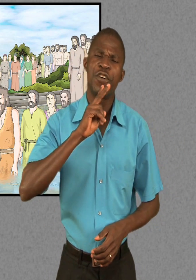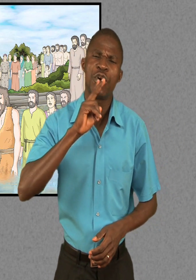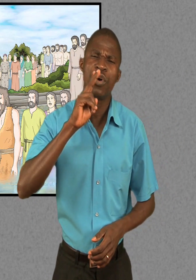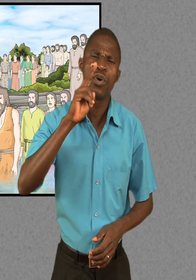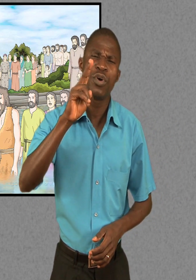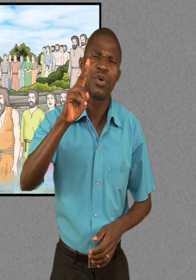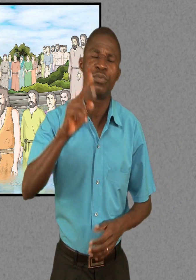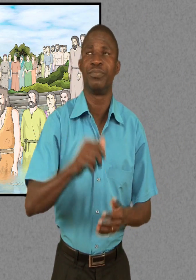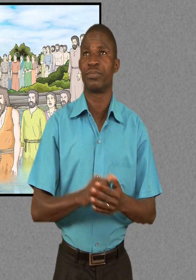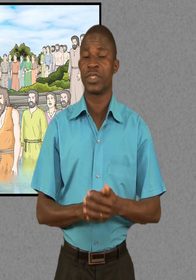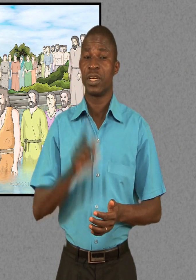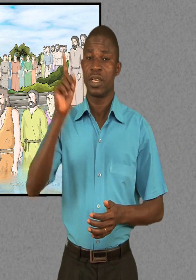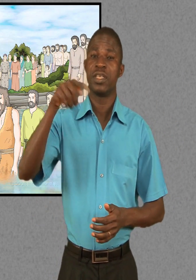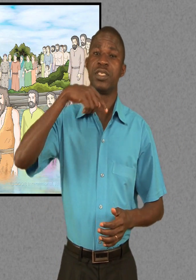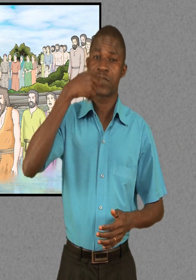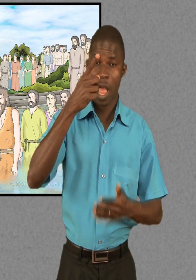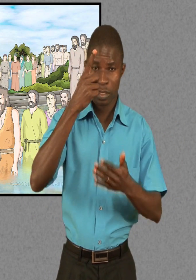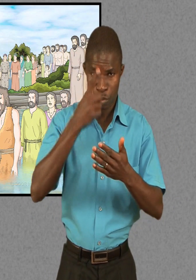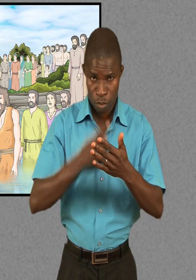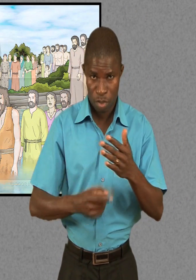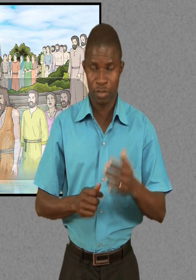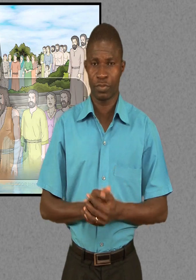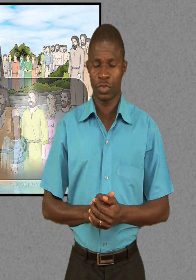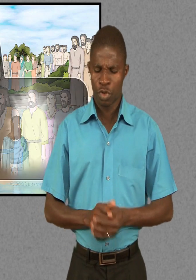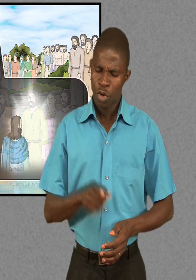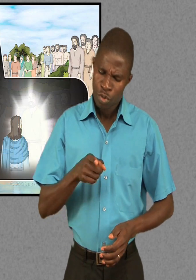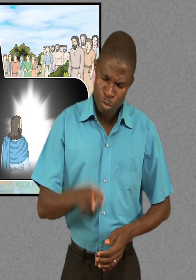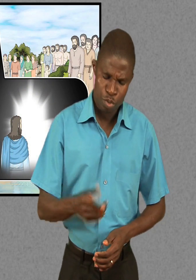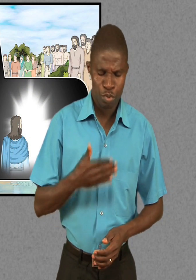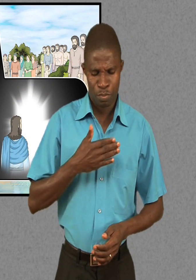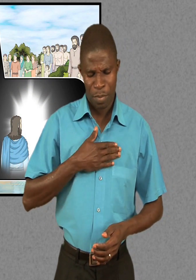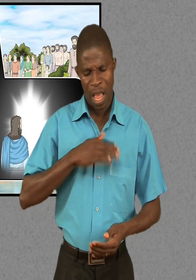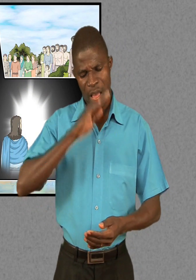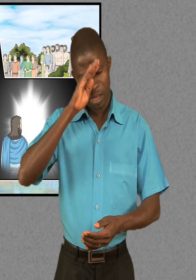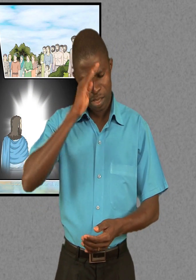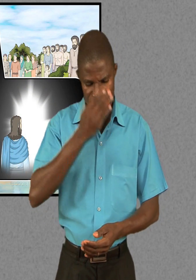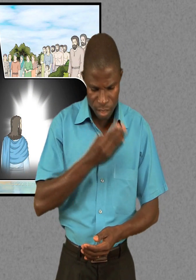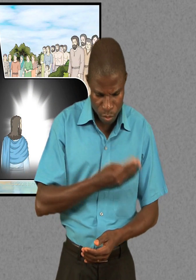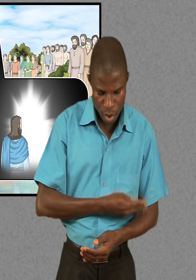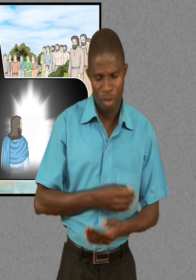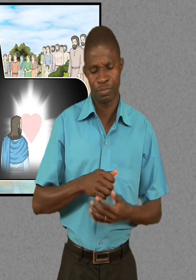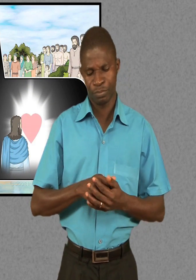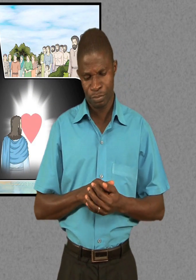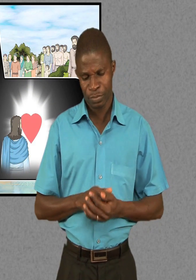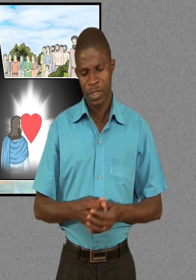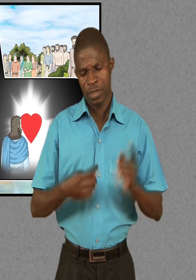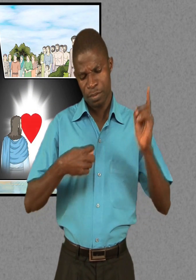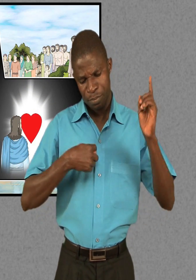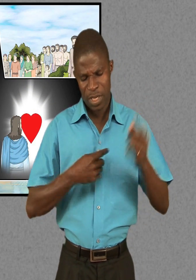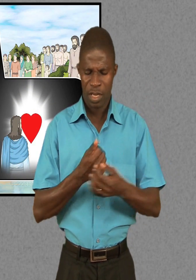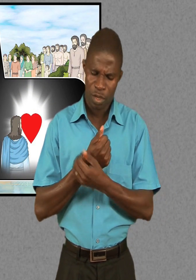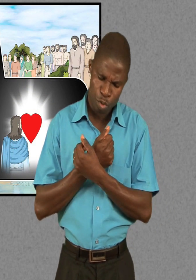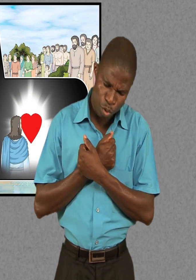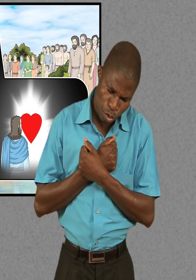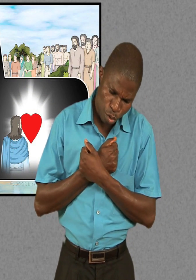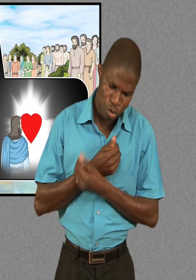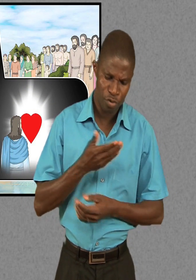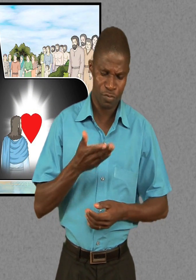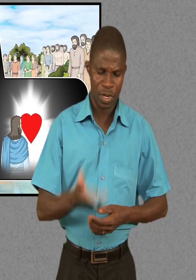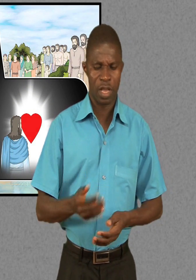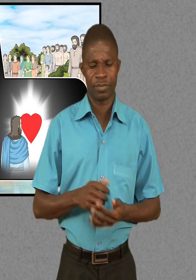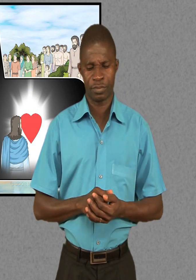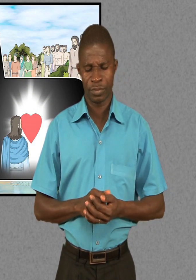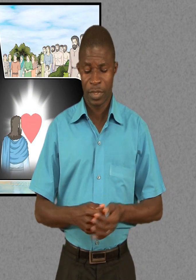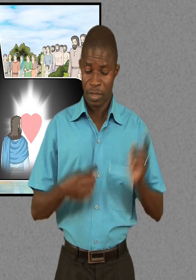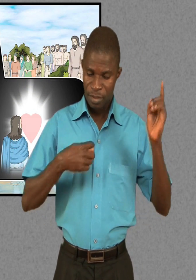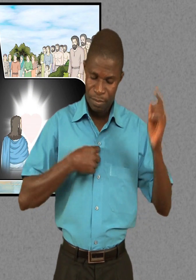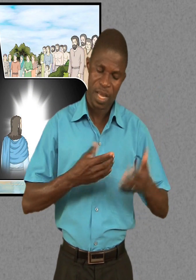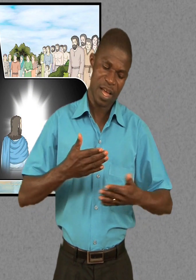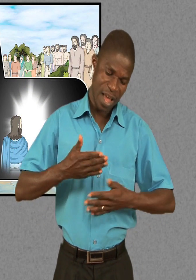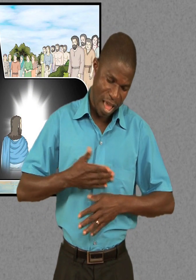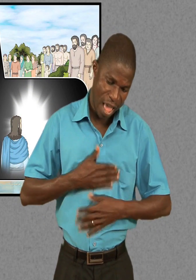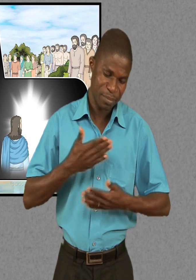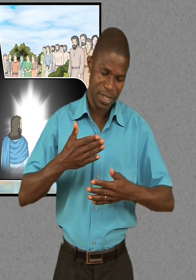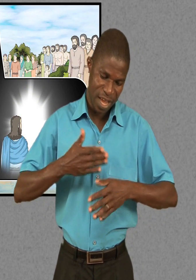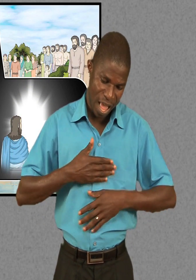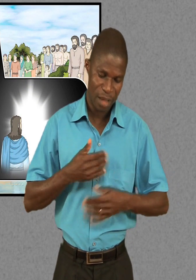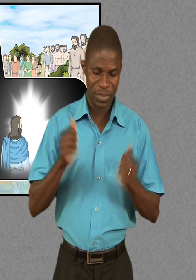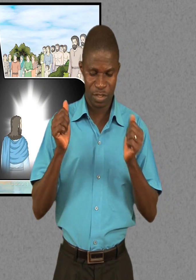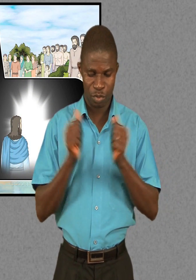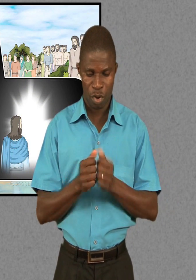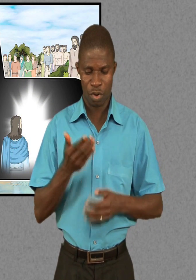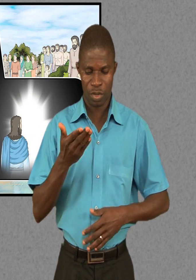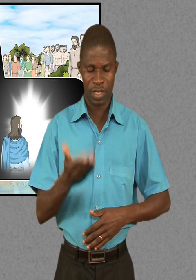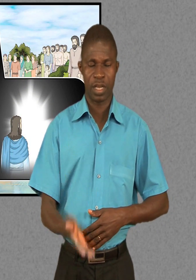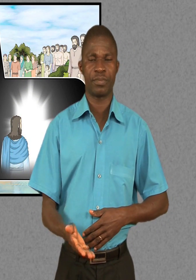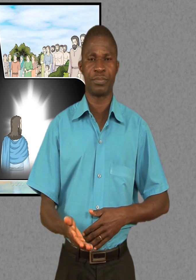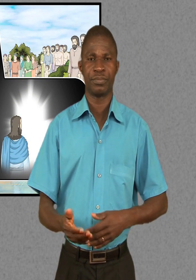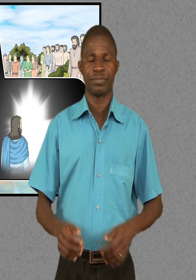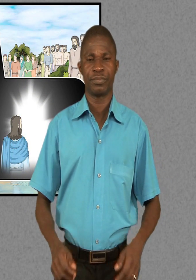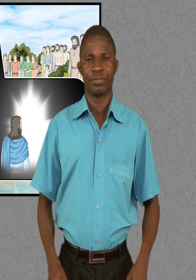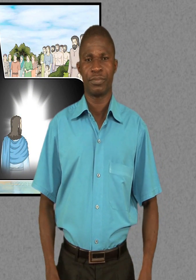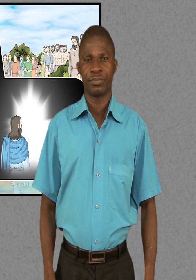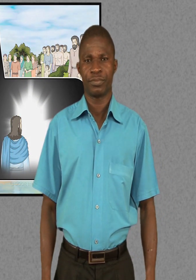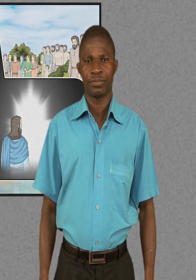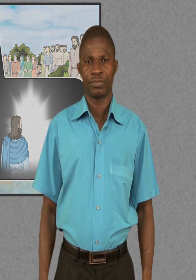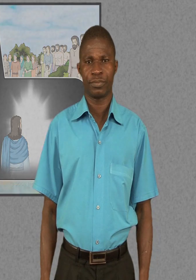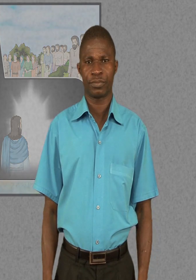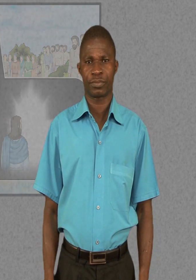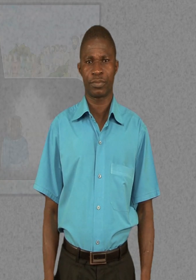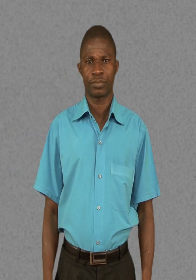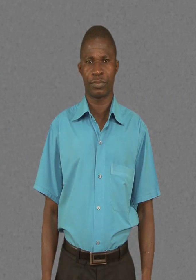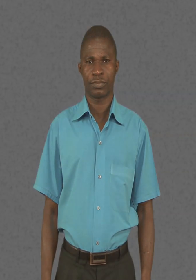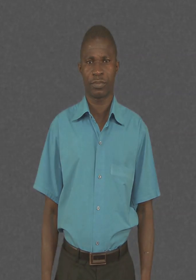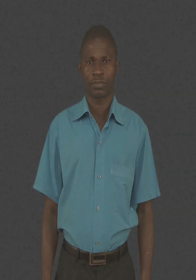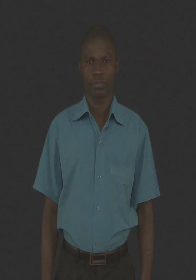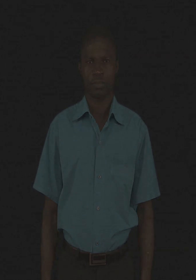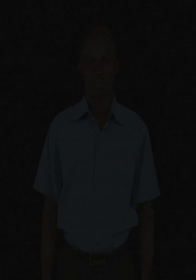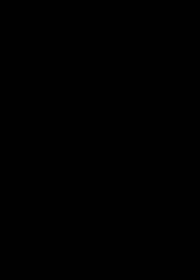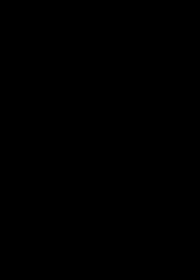And a voice from heaven said, “This is My beloved Son, in whom I am well pleased!”